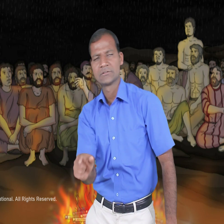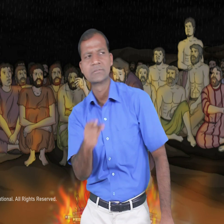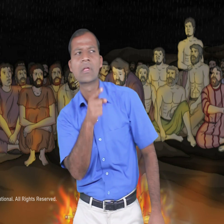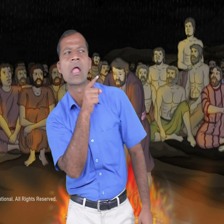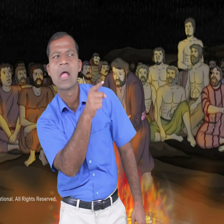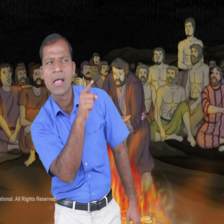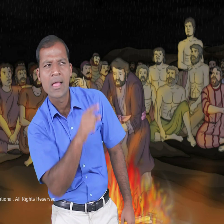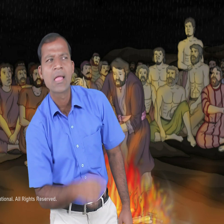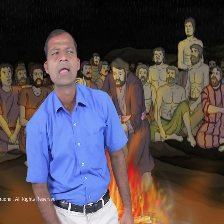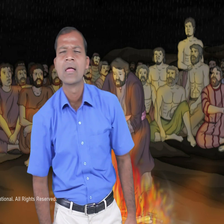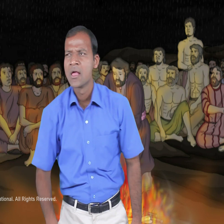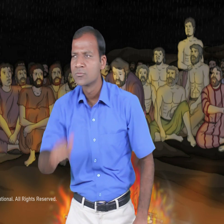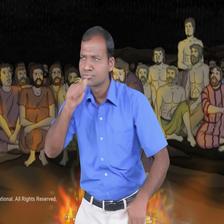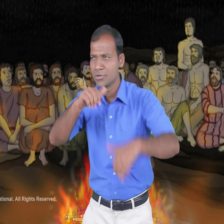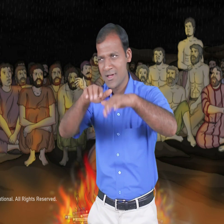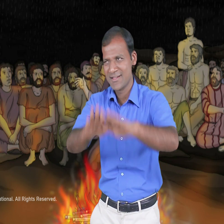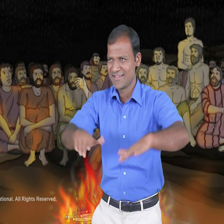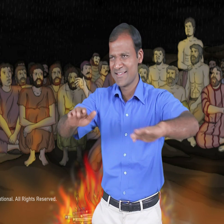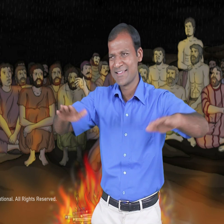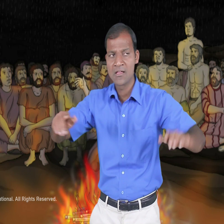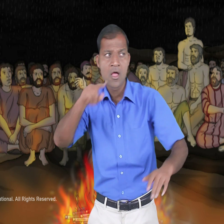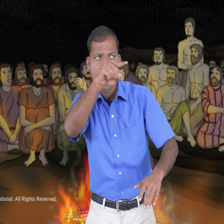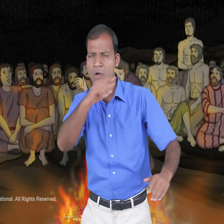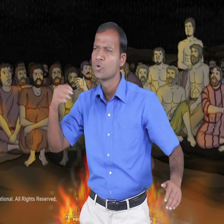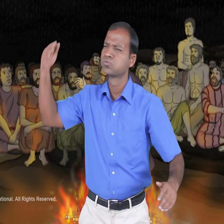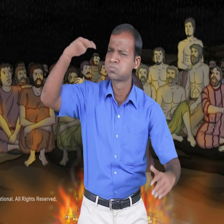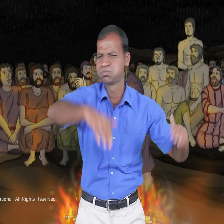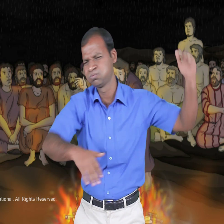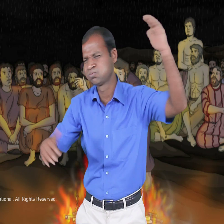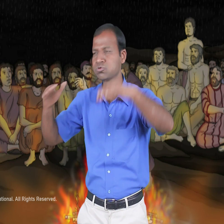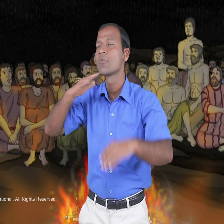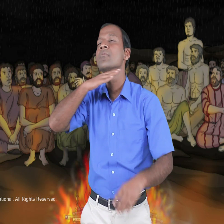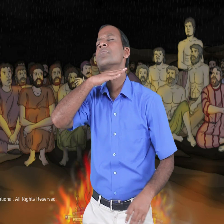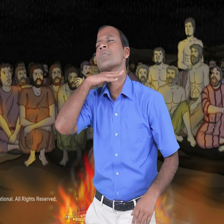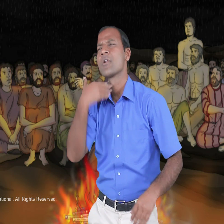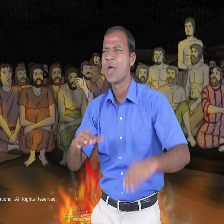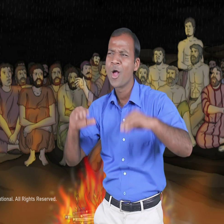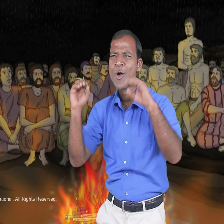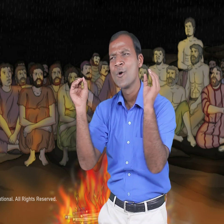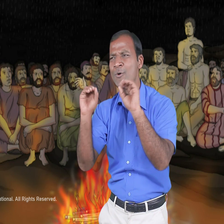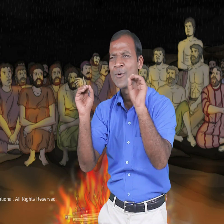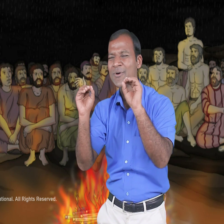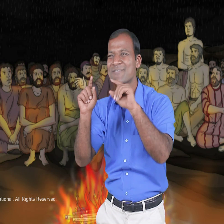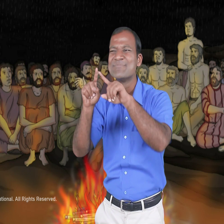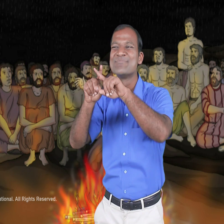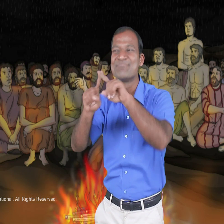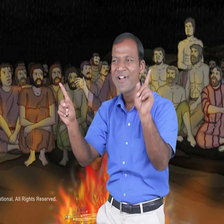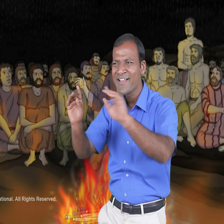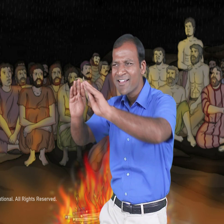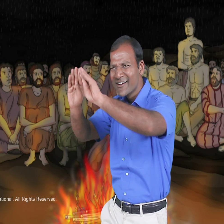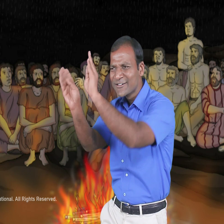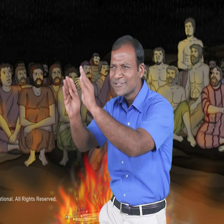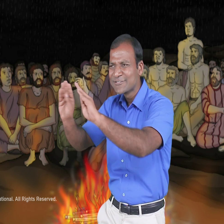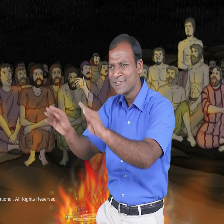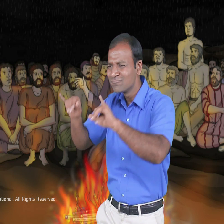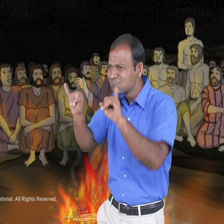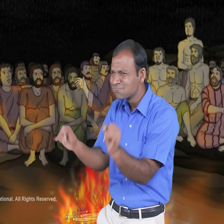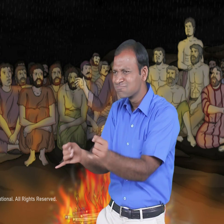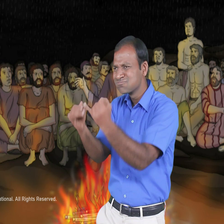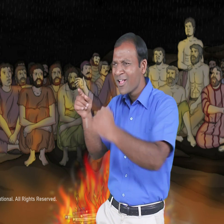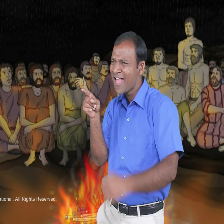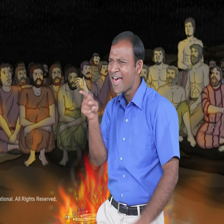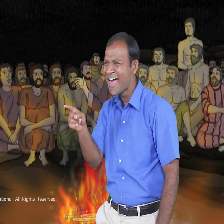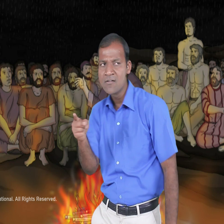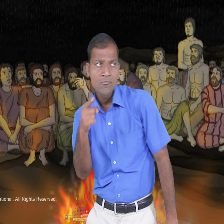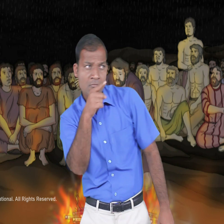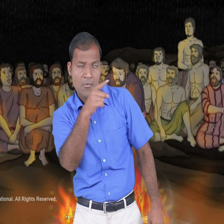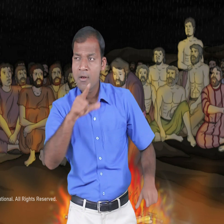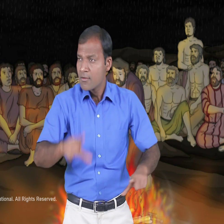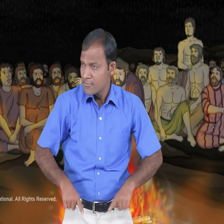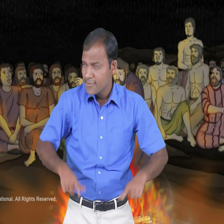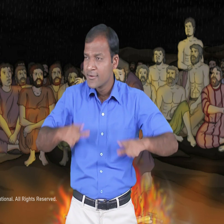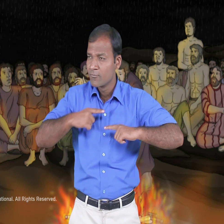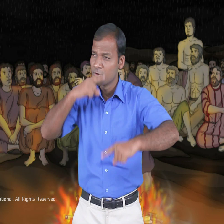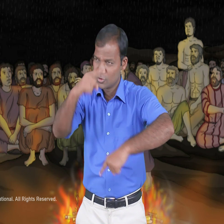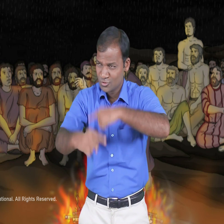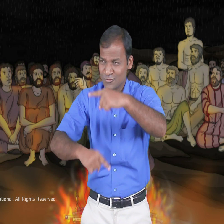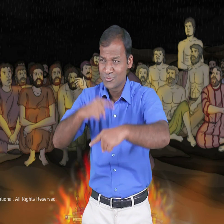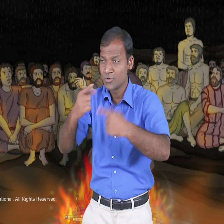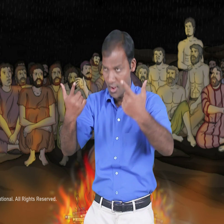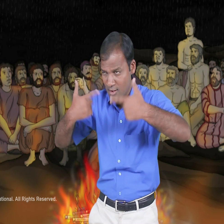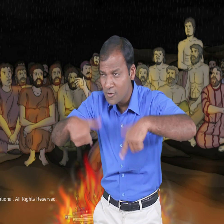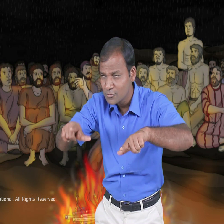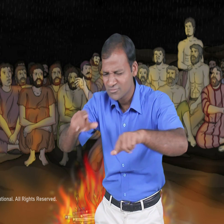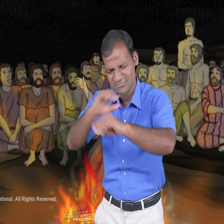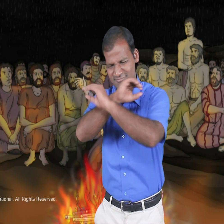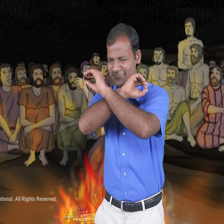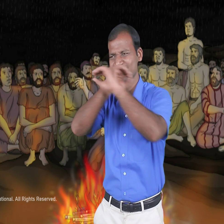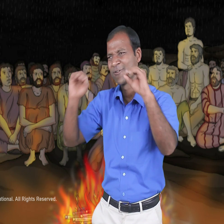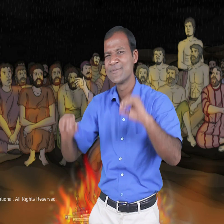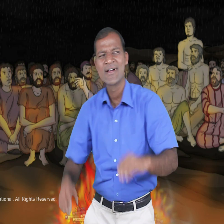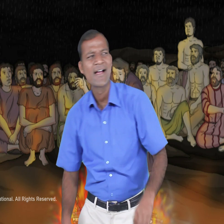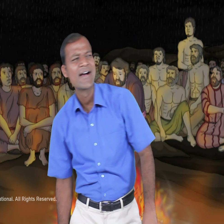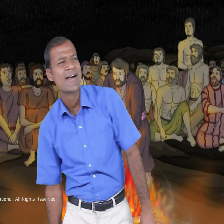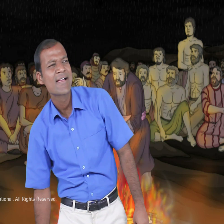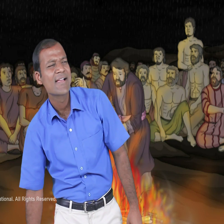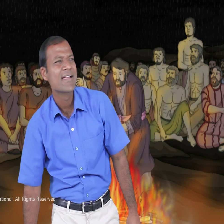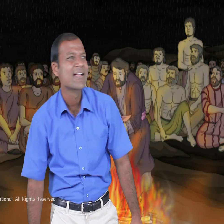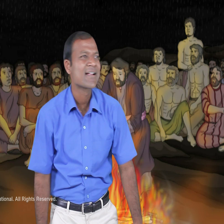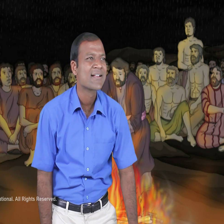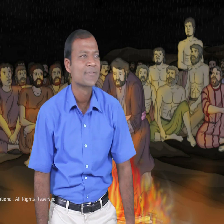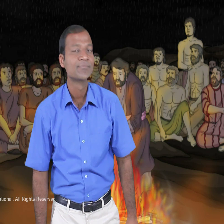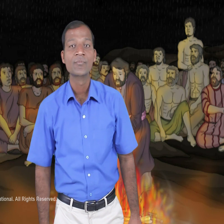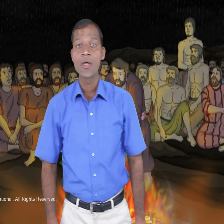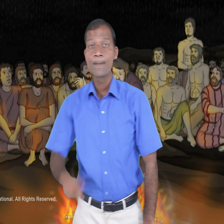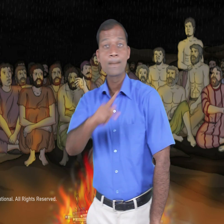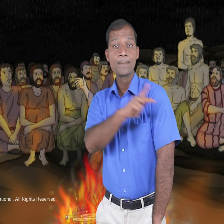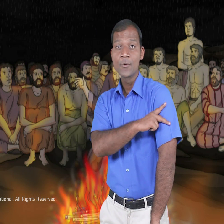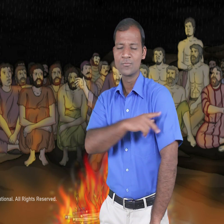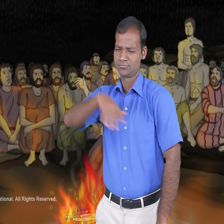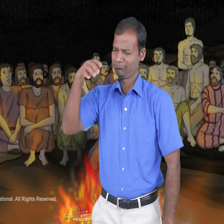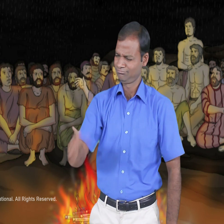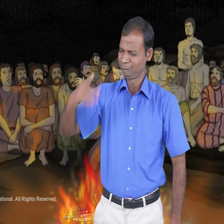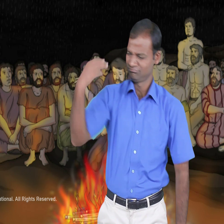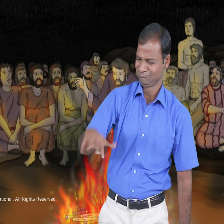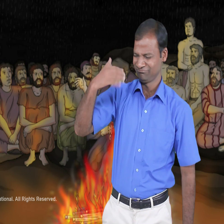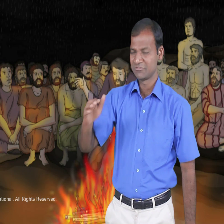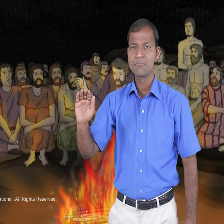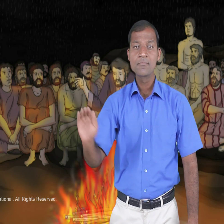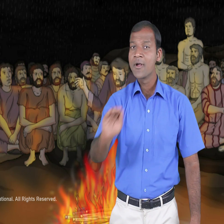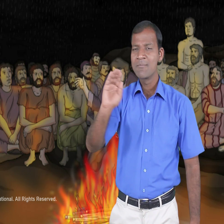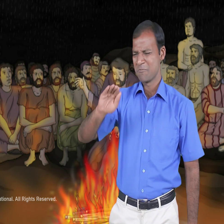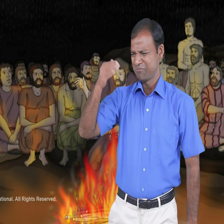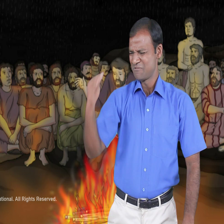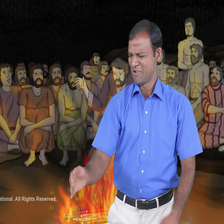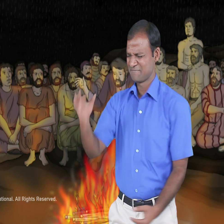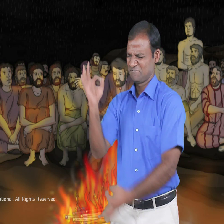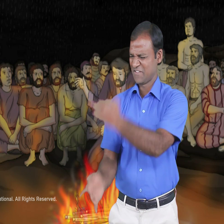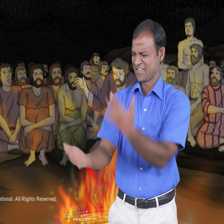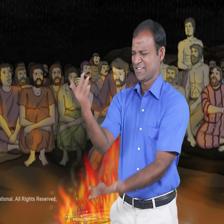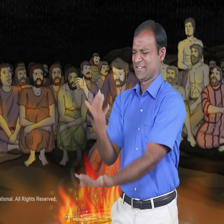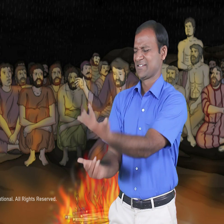Although he was saved from the sea, Justice has not allowed him to live.”